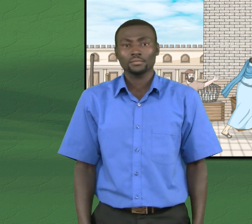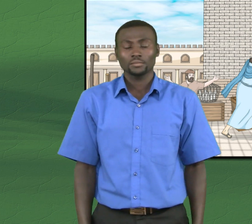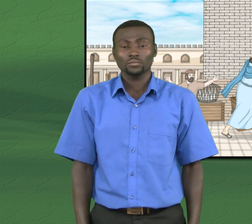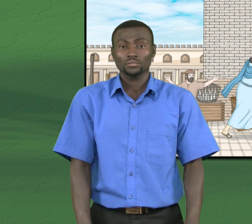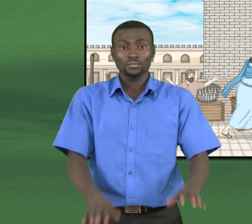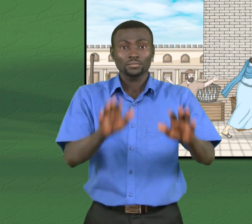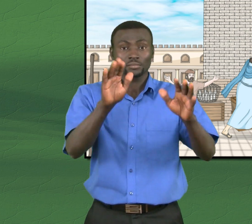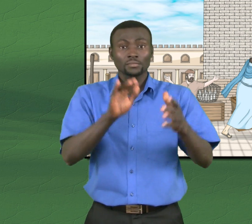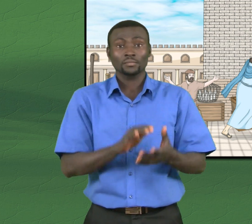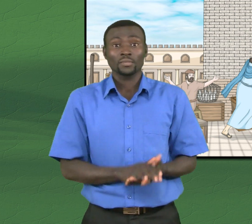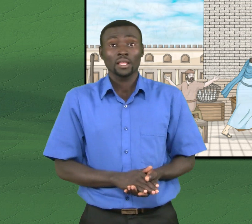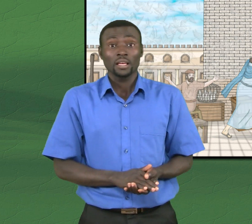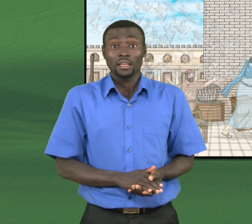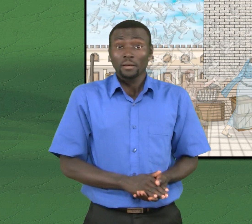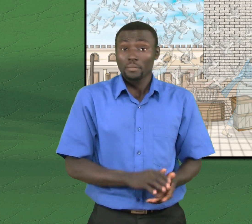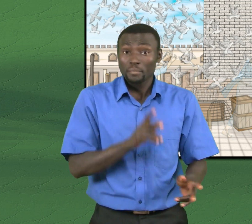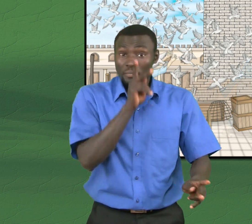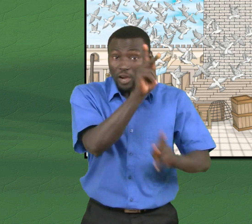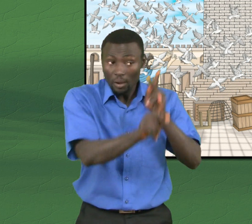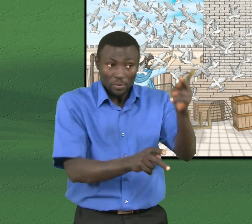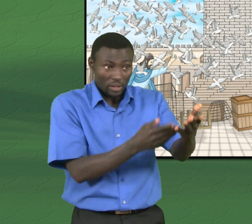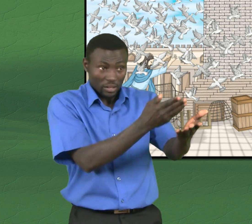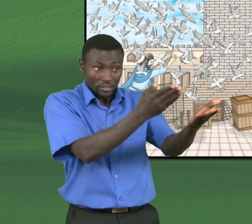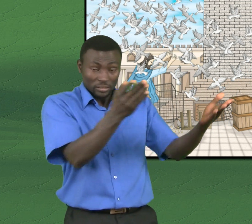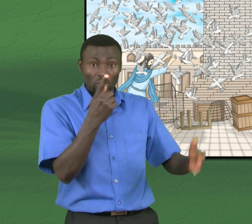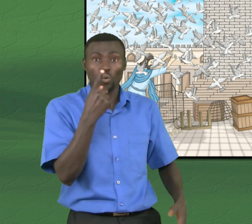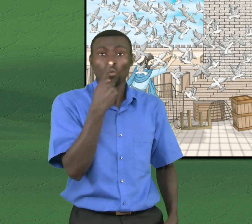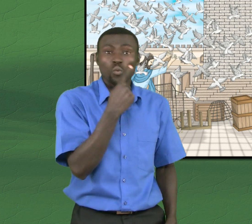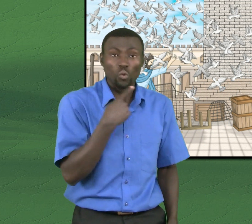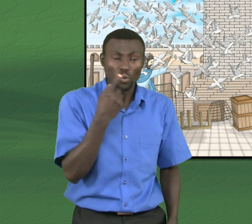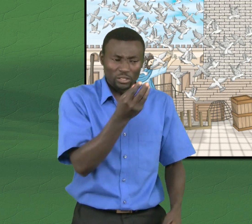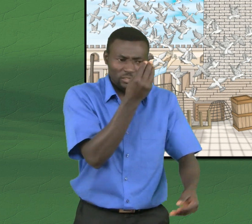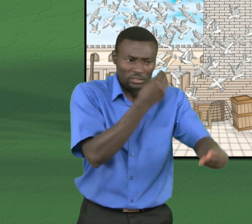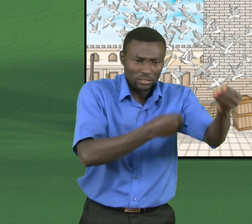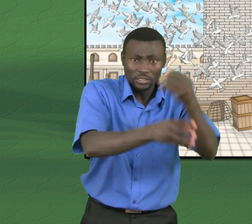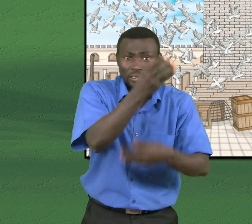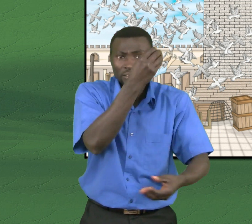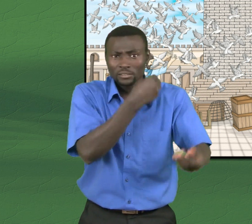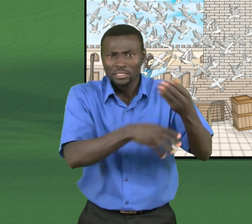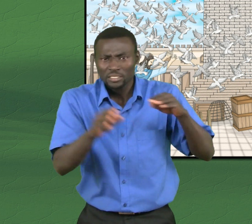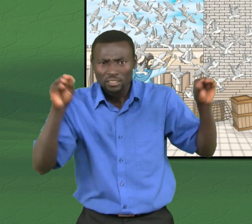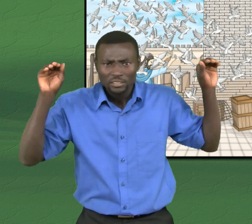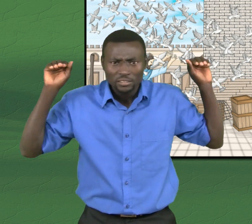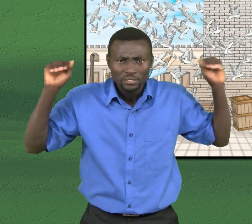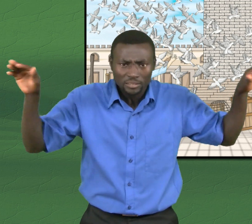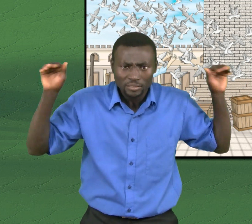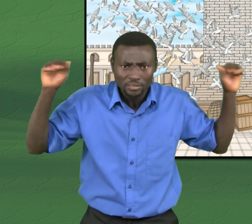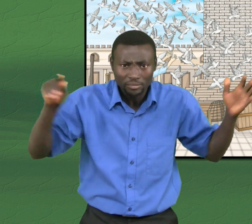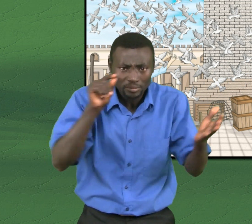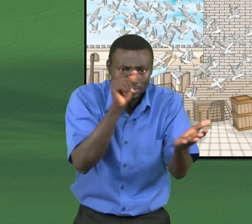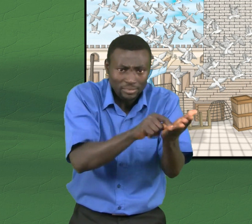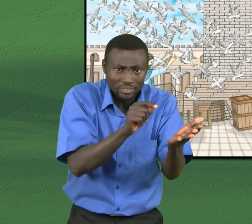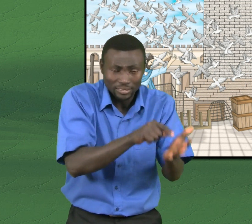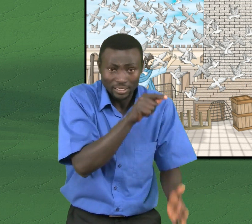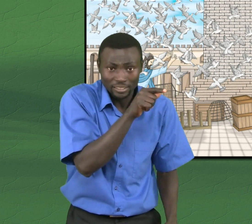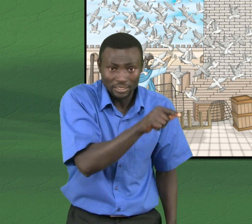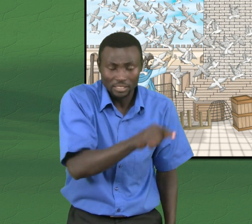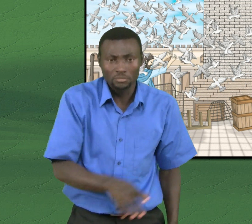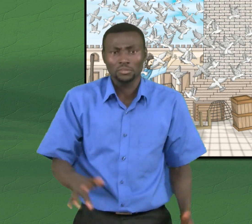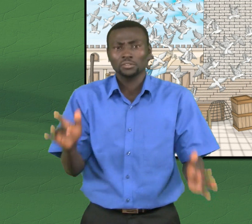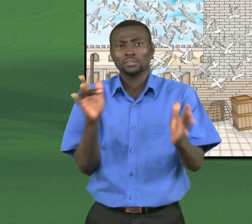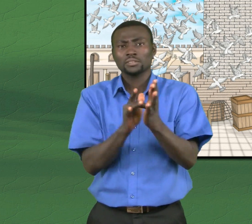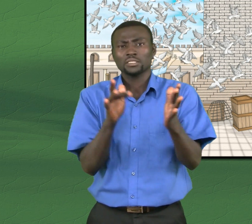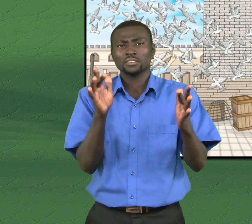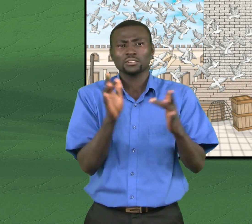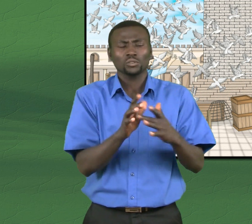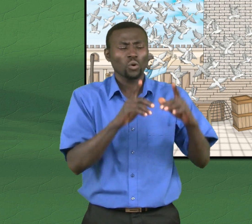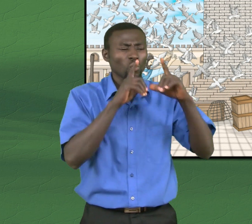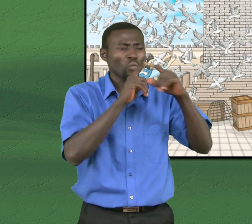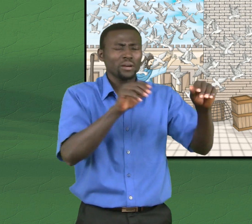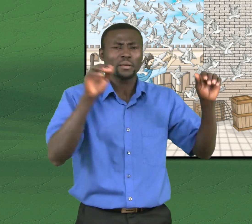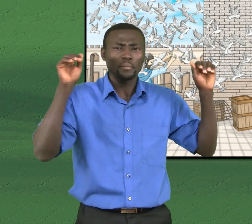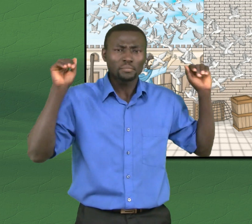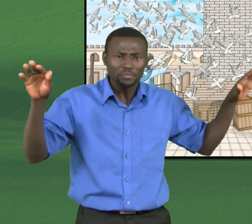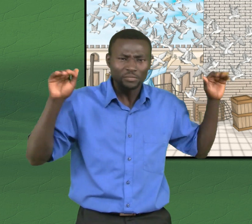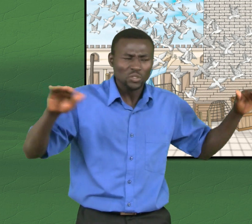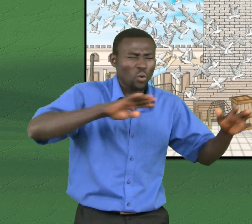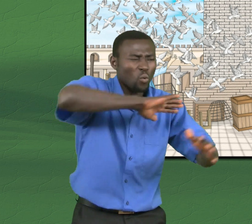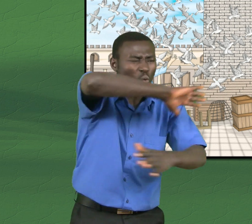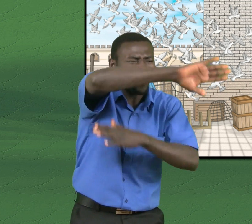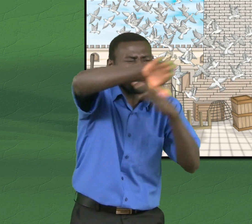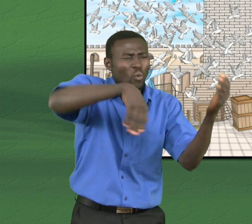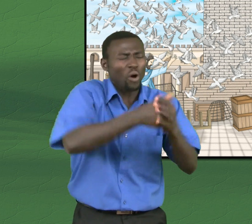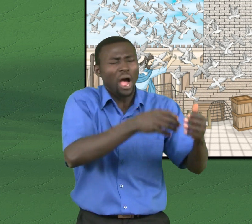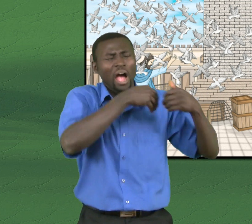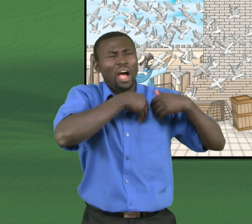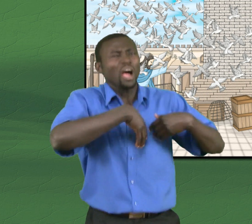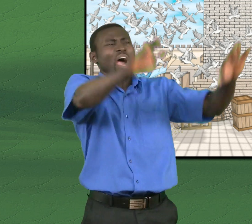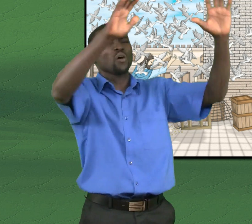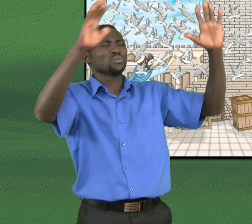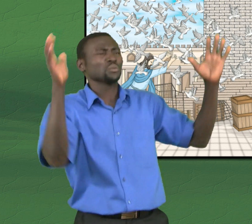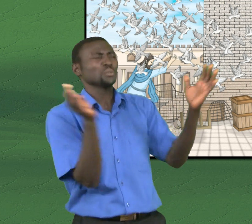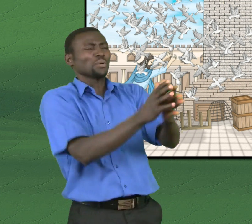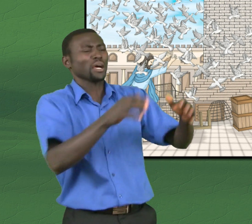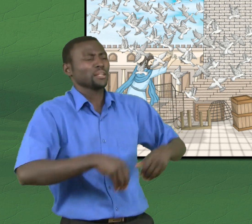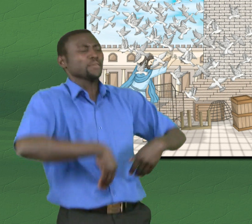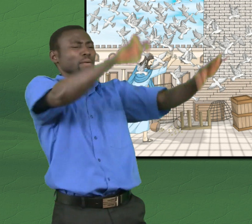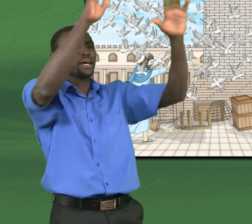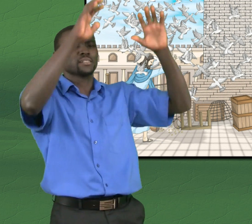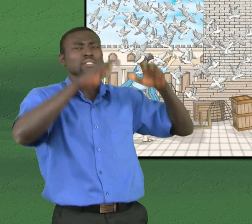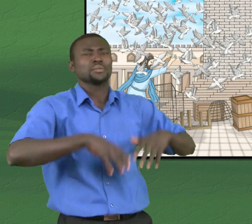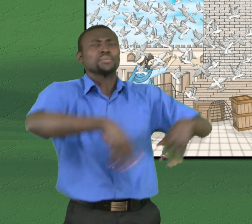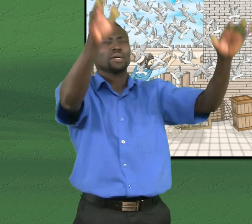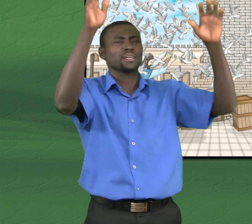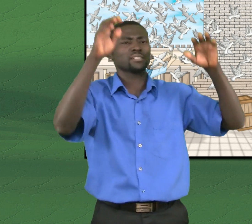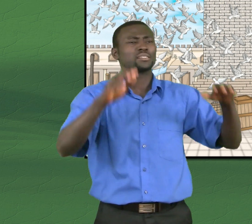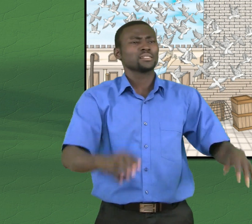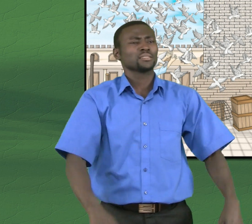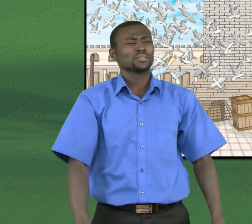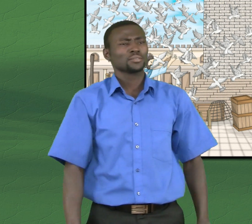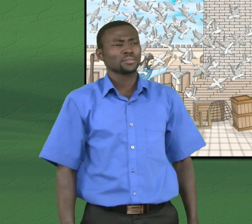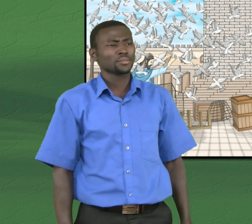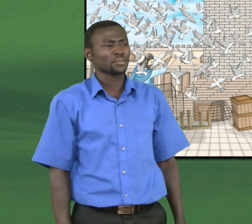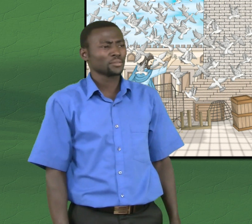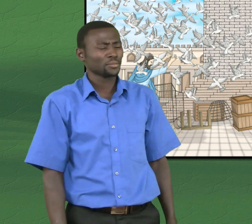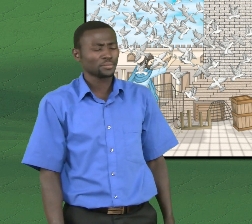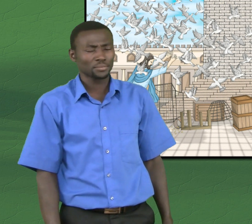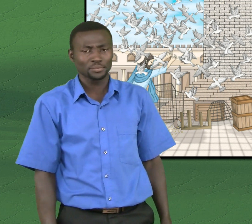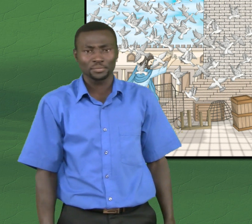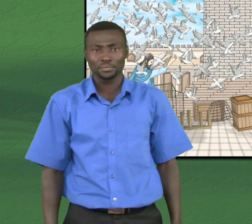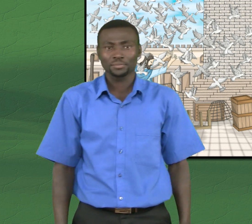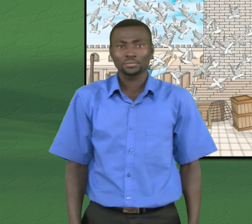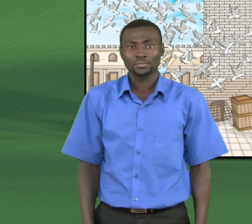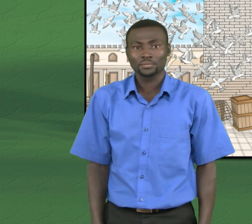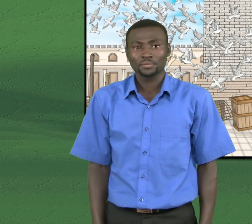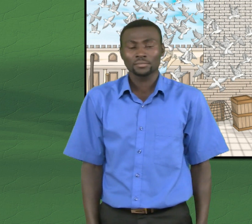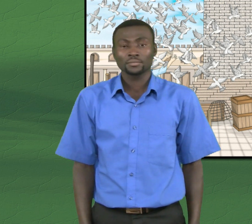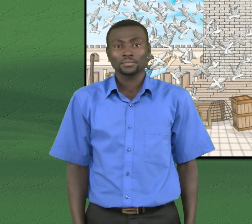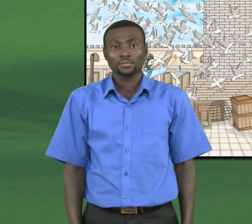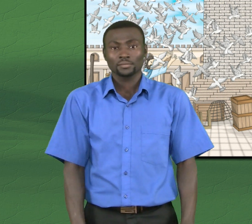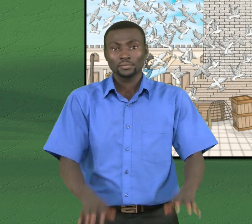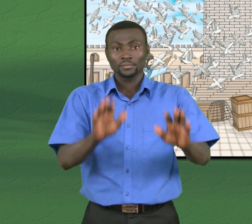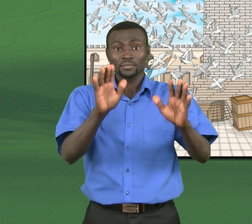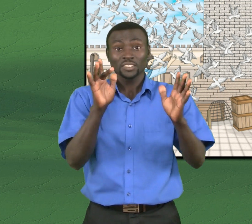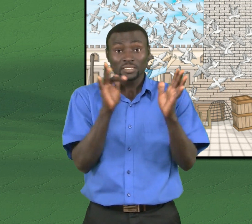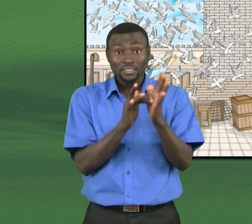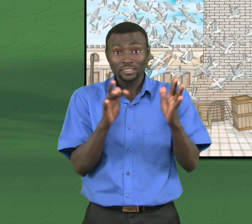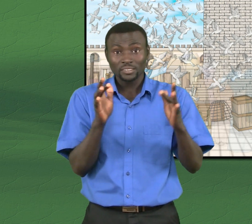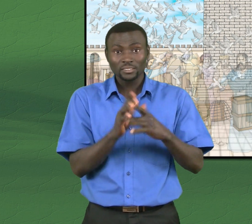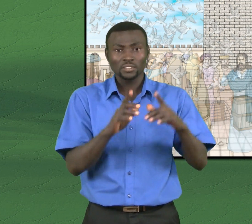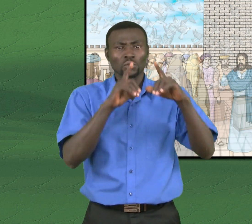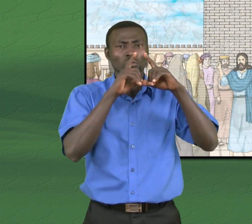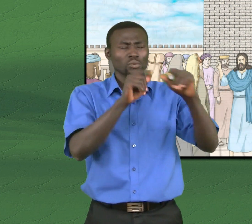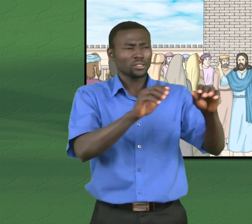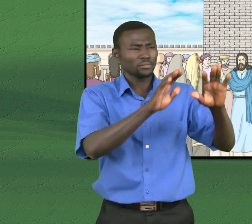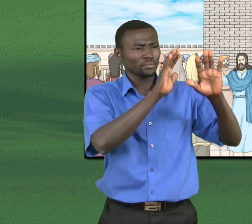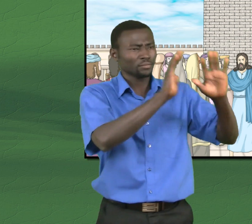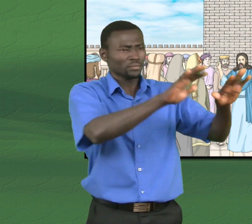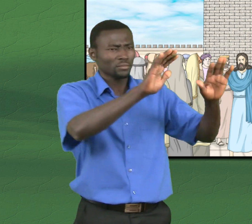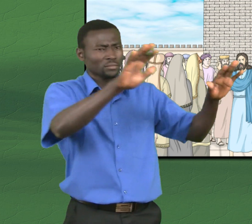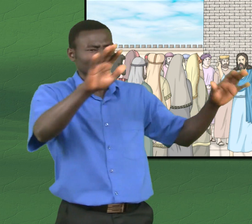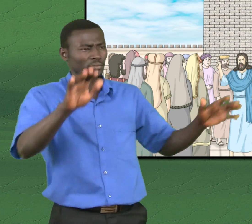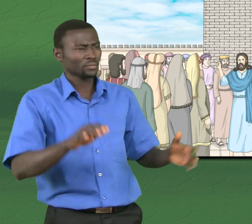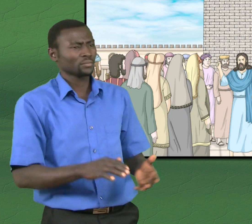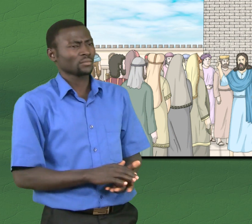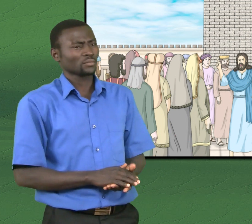To those selling doves He said, “Get these out of here!